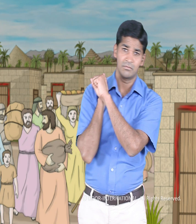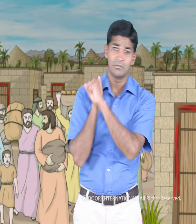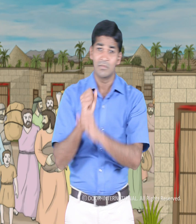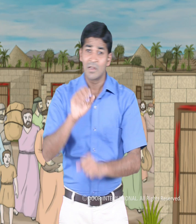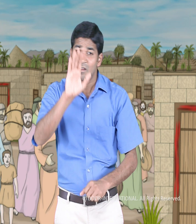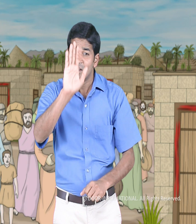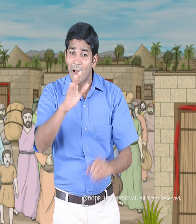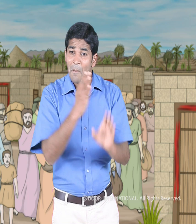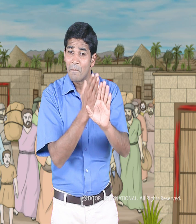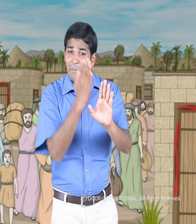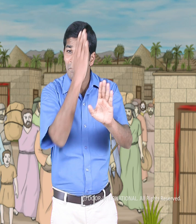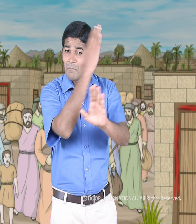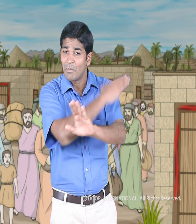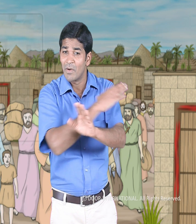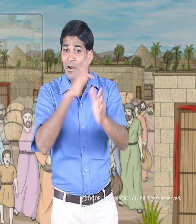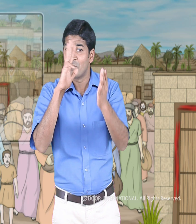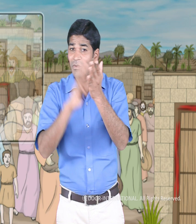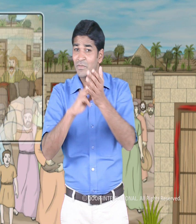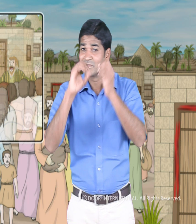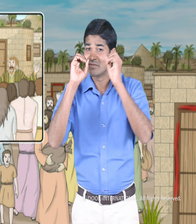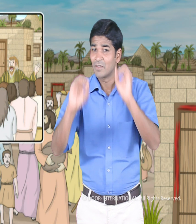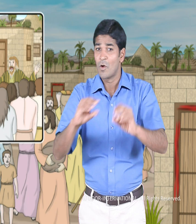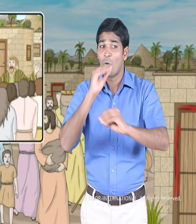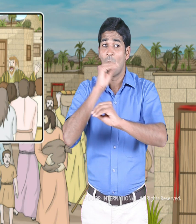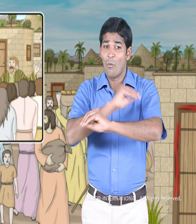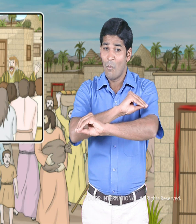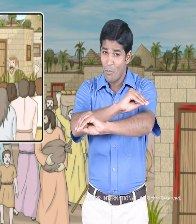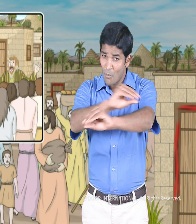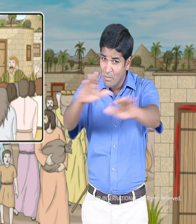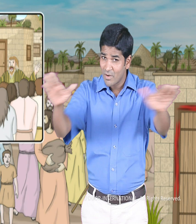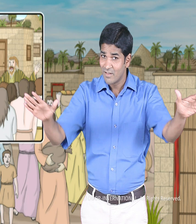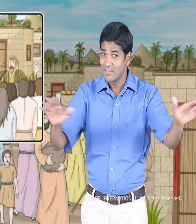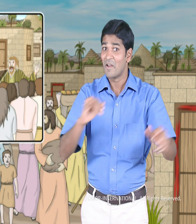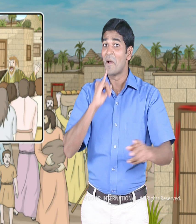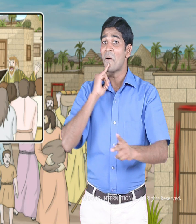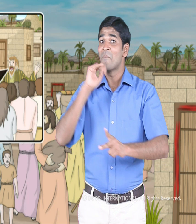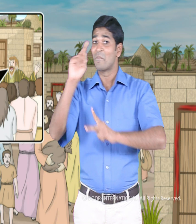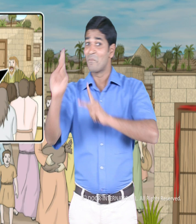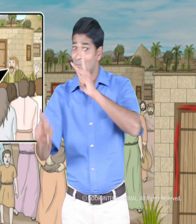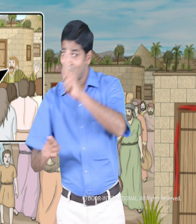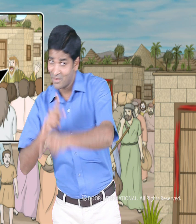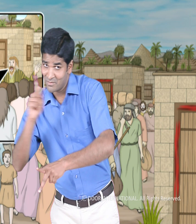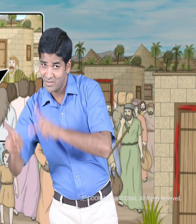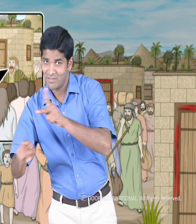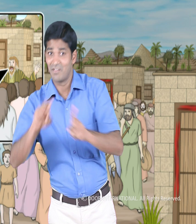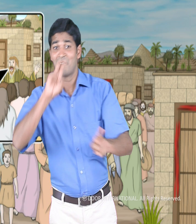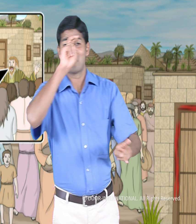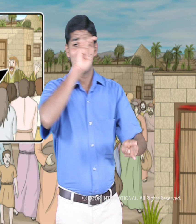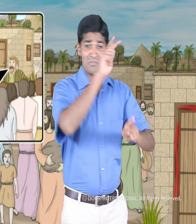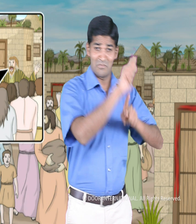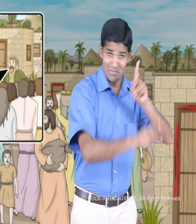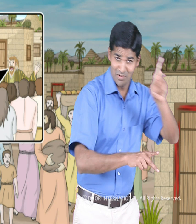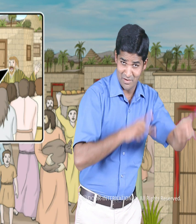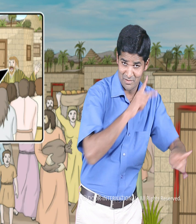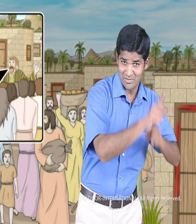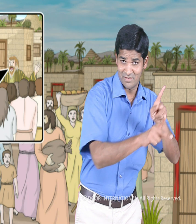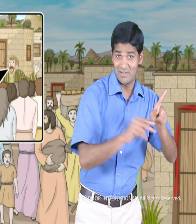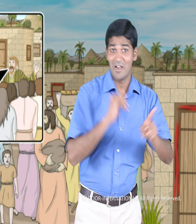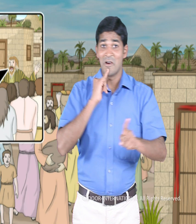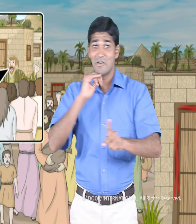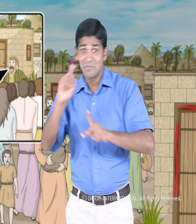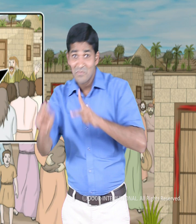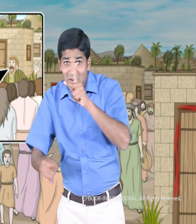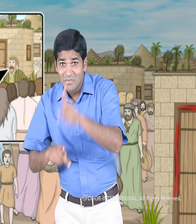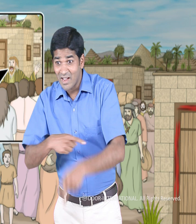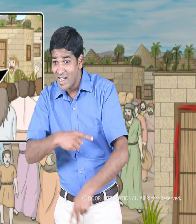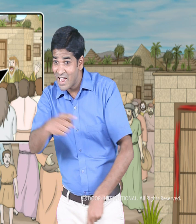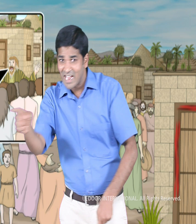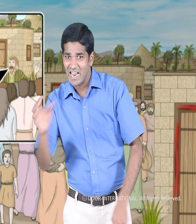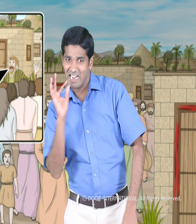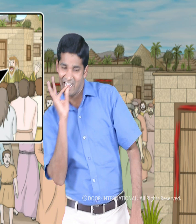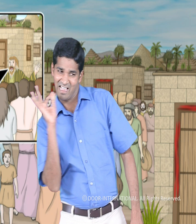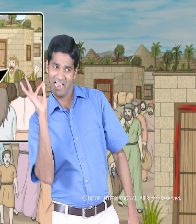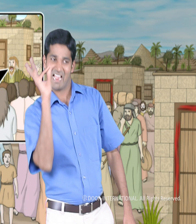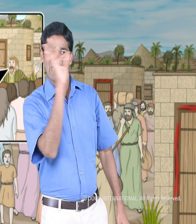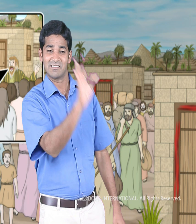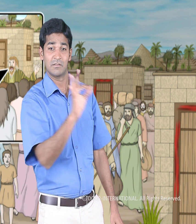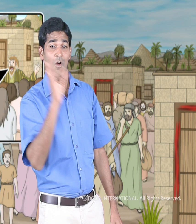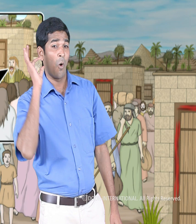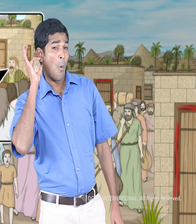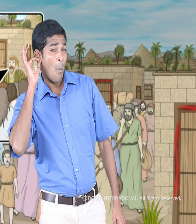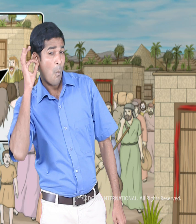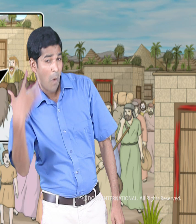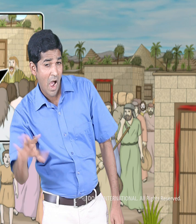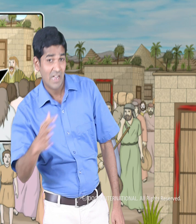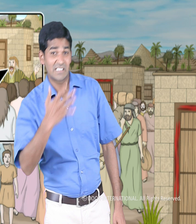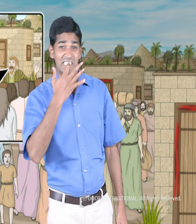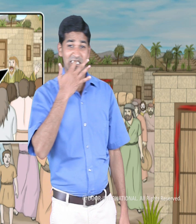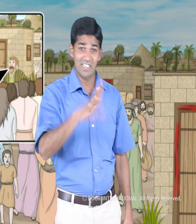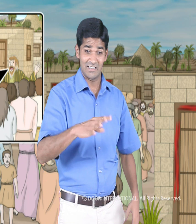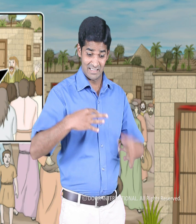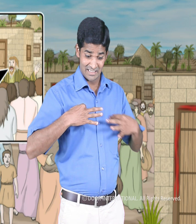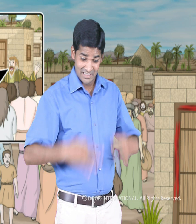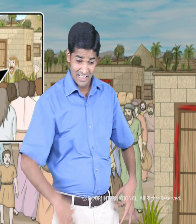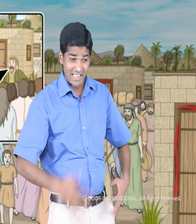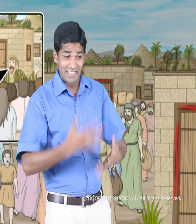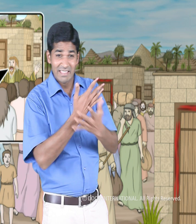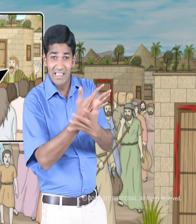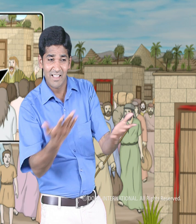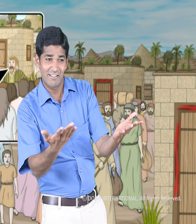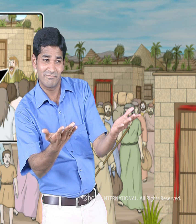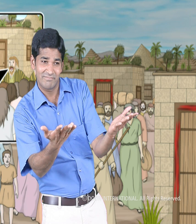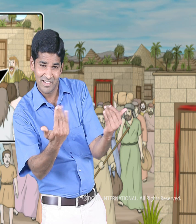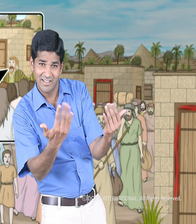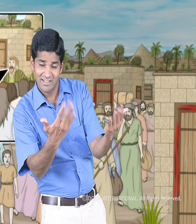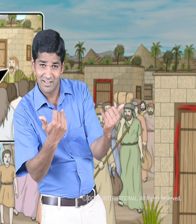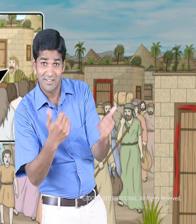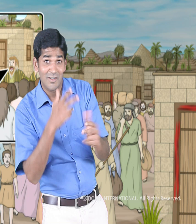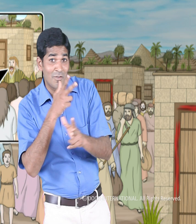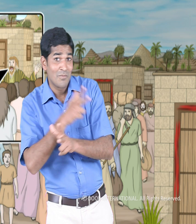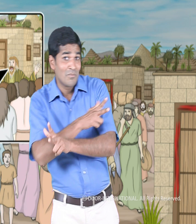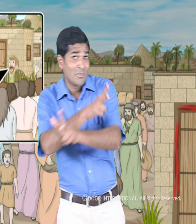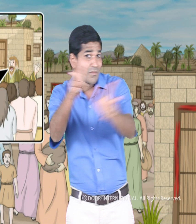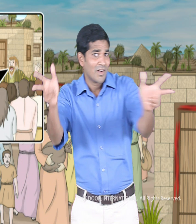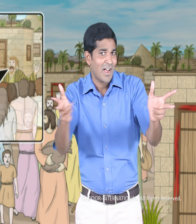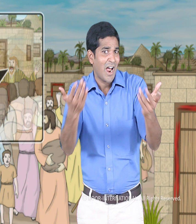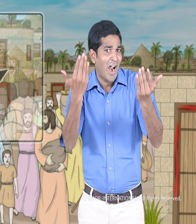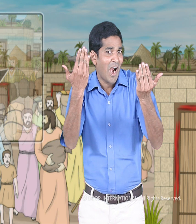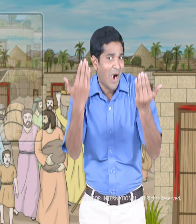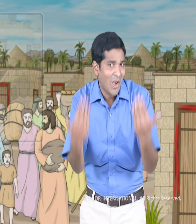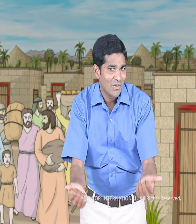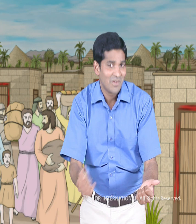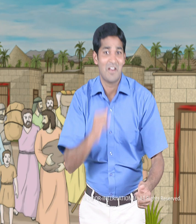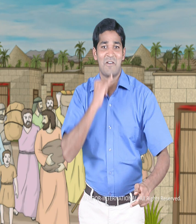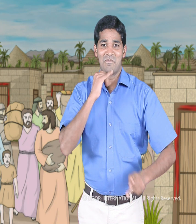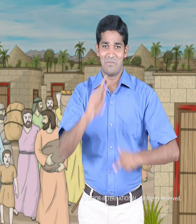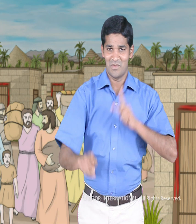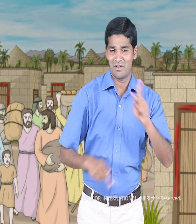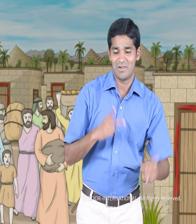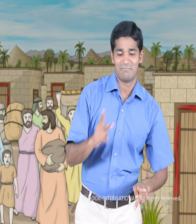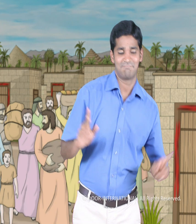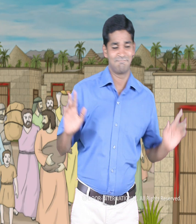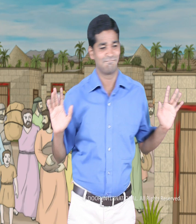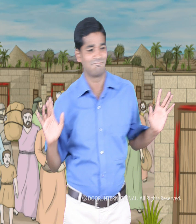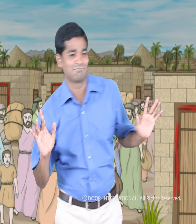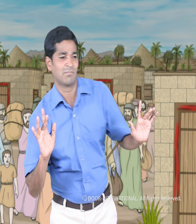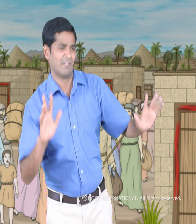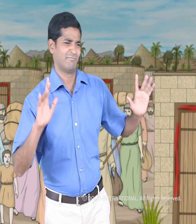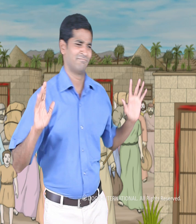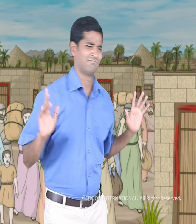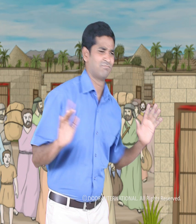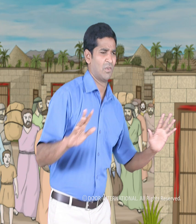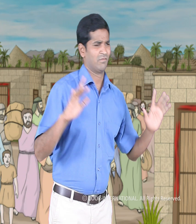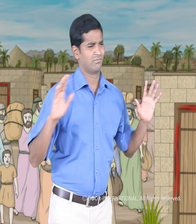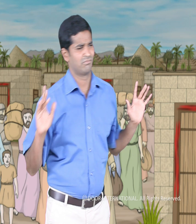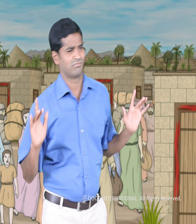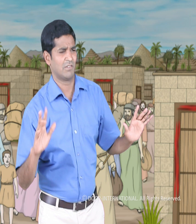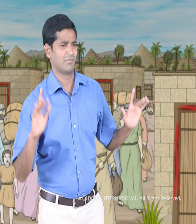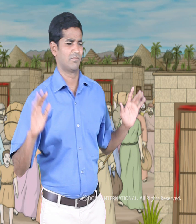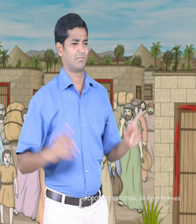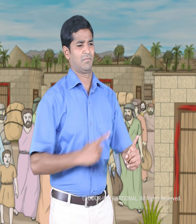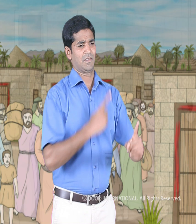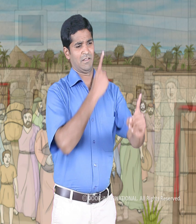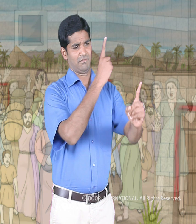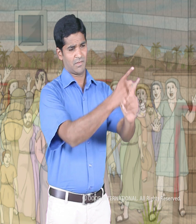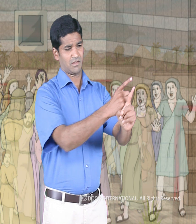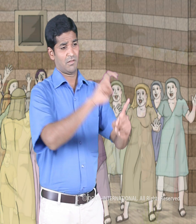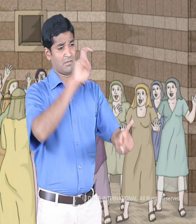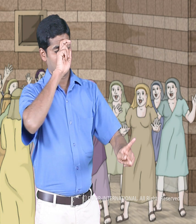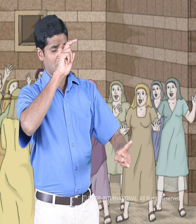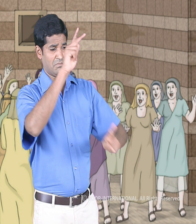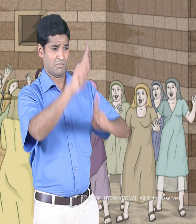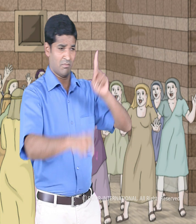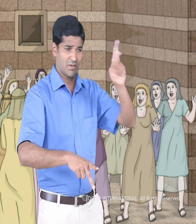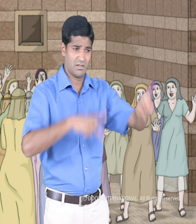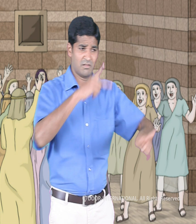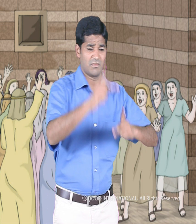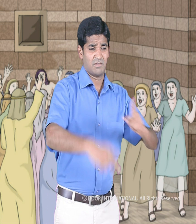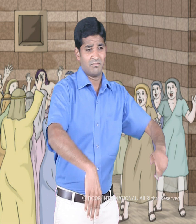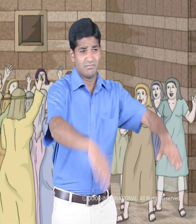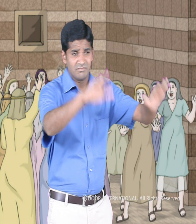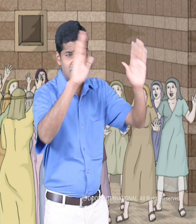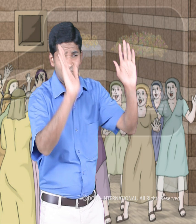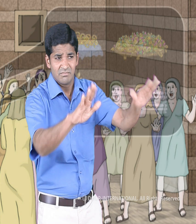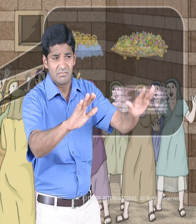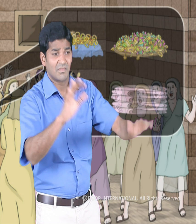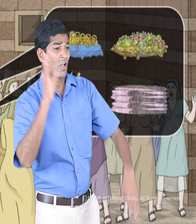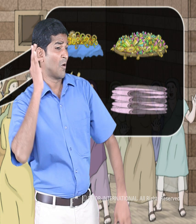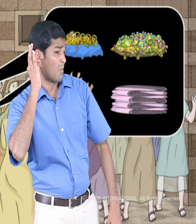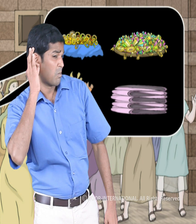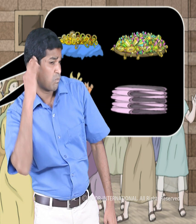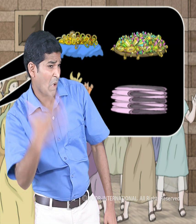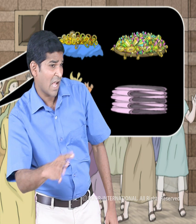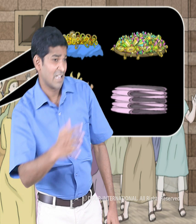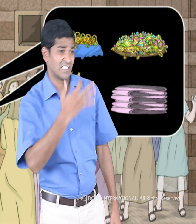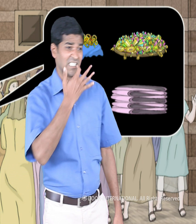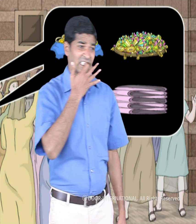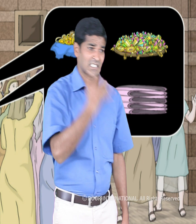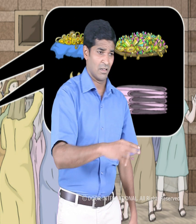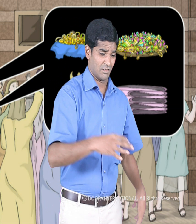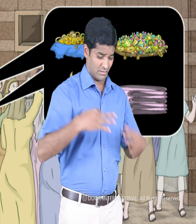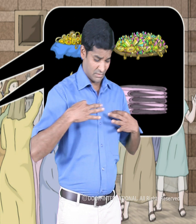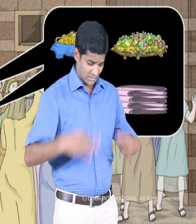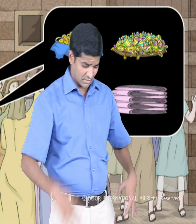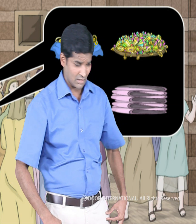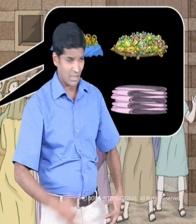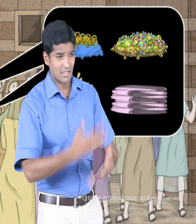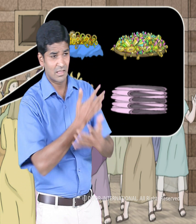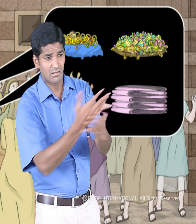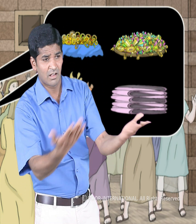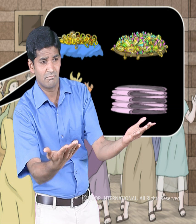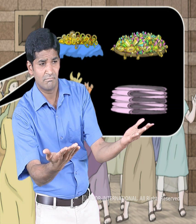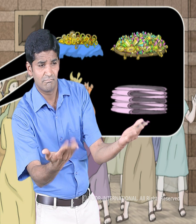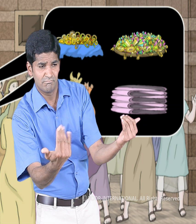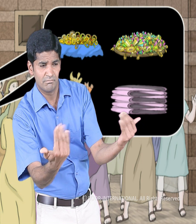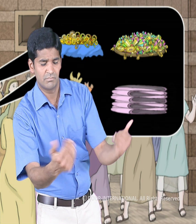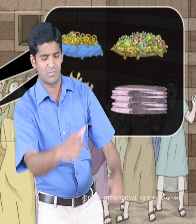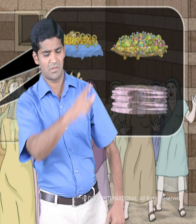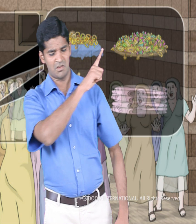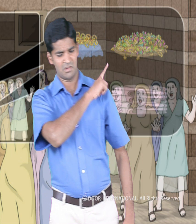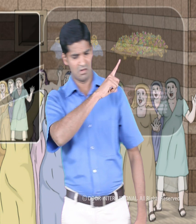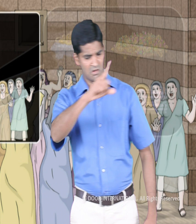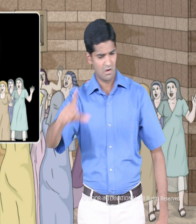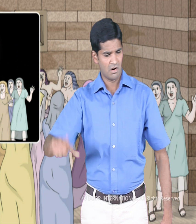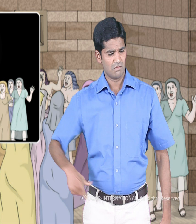Furthermore, the Israelites acted on Moses’ word and asked the Egyptians for articles of silver and gold, and for clothing.